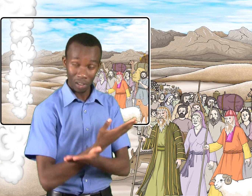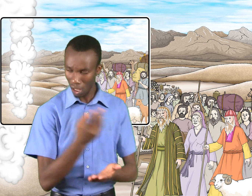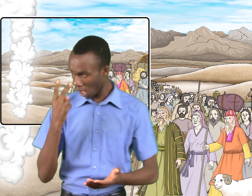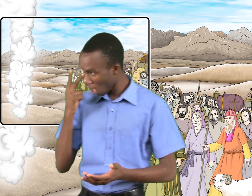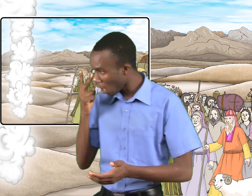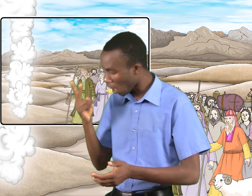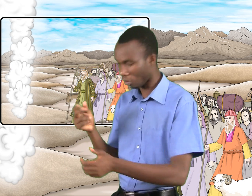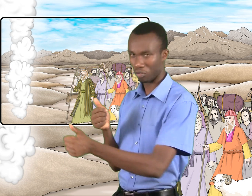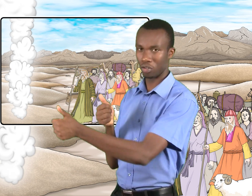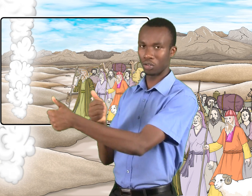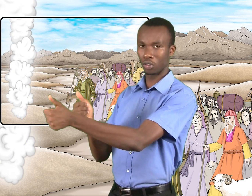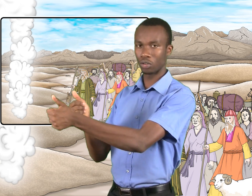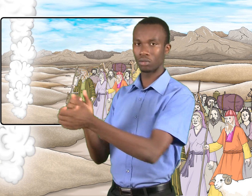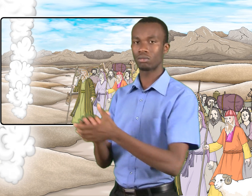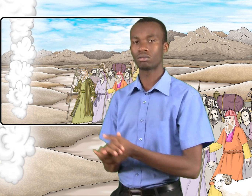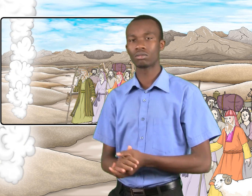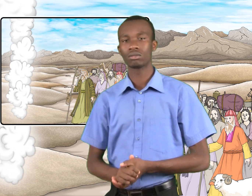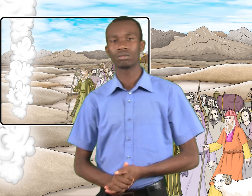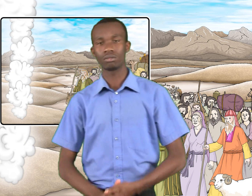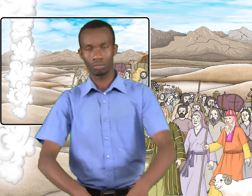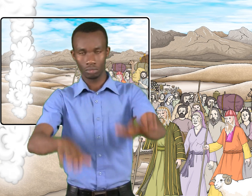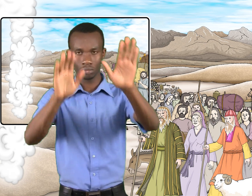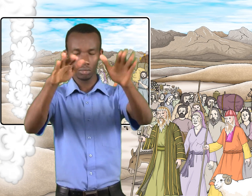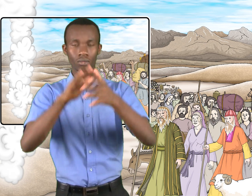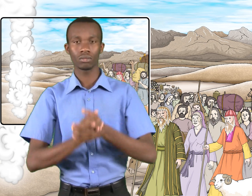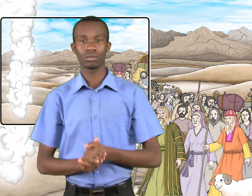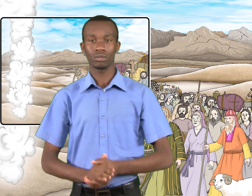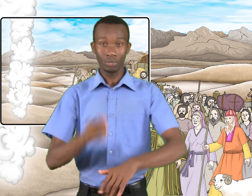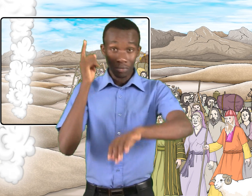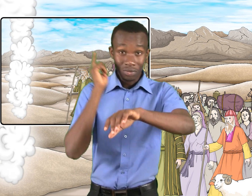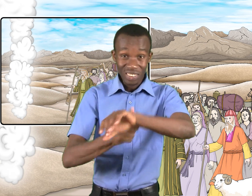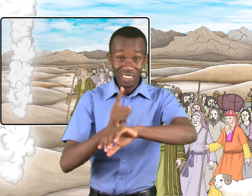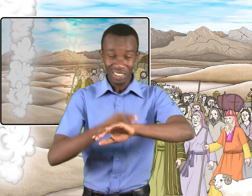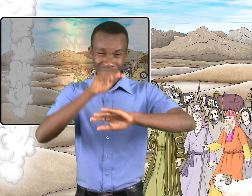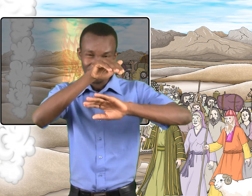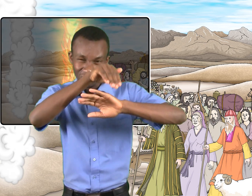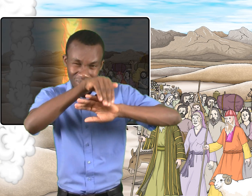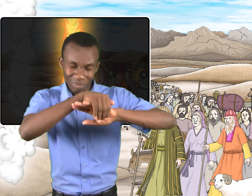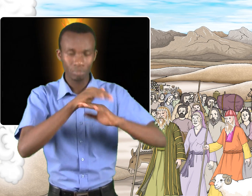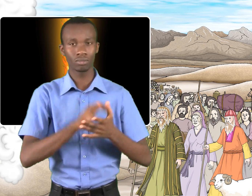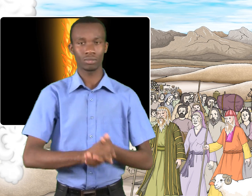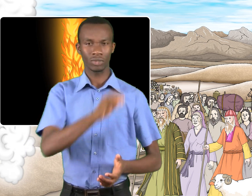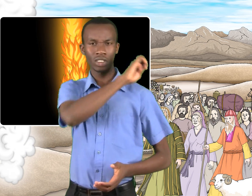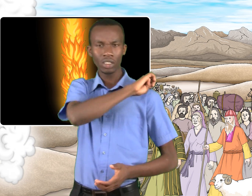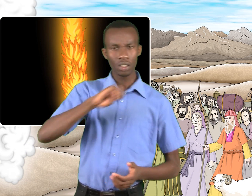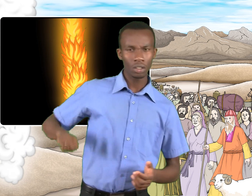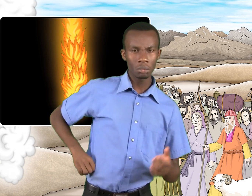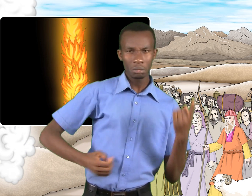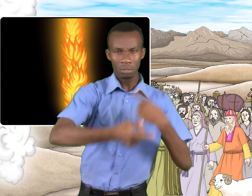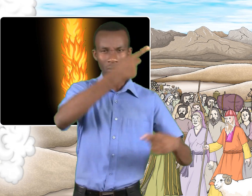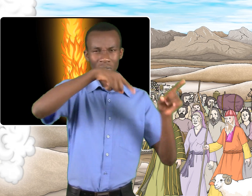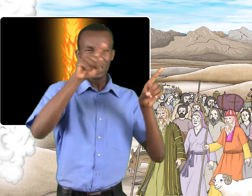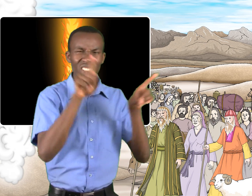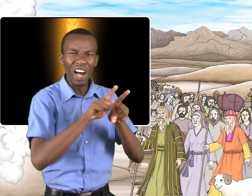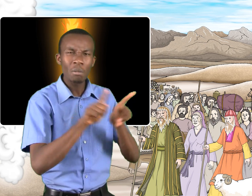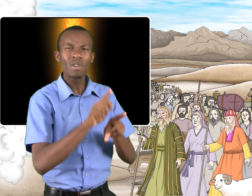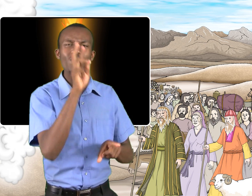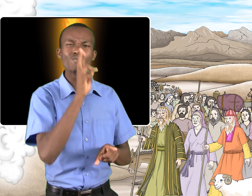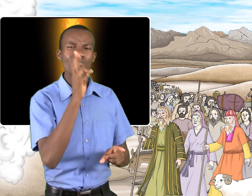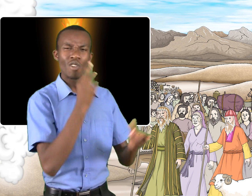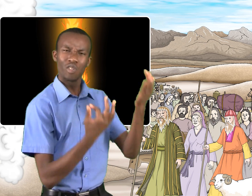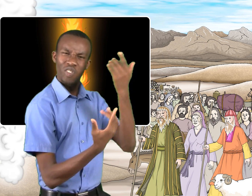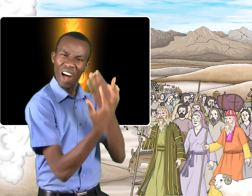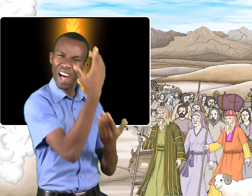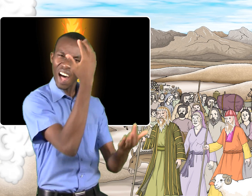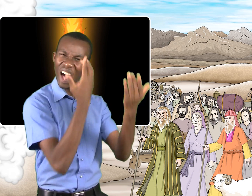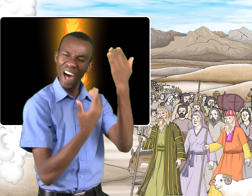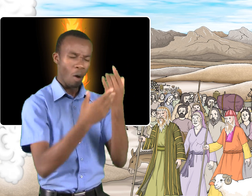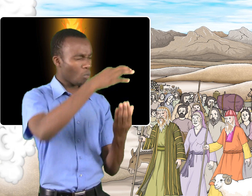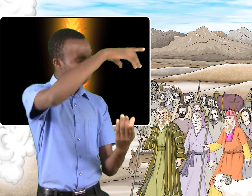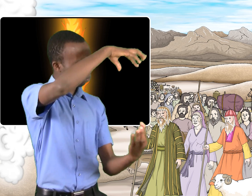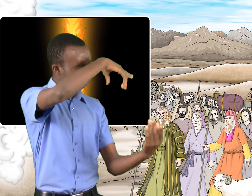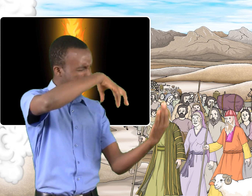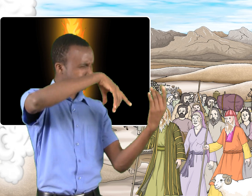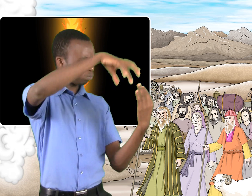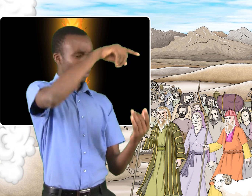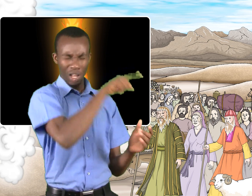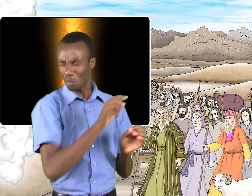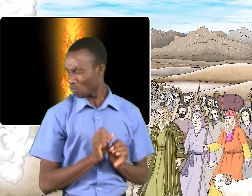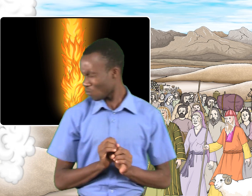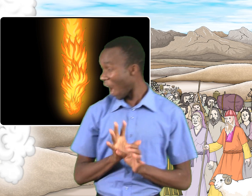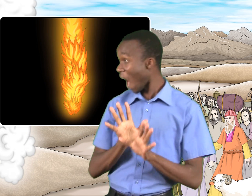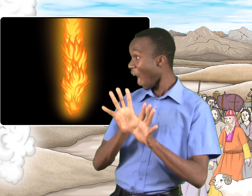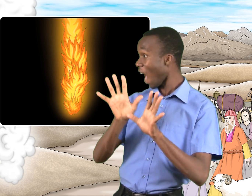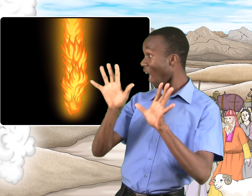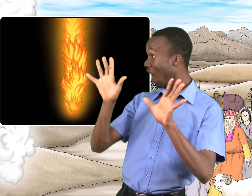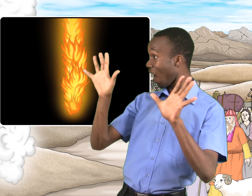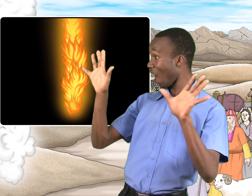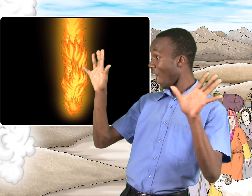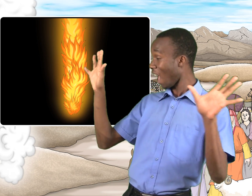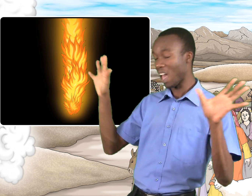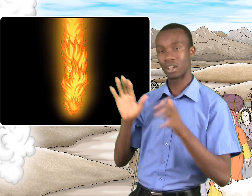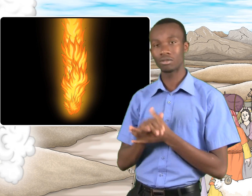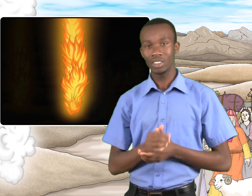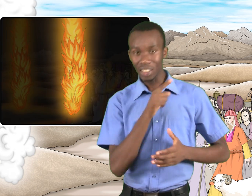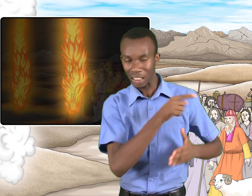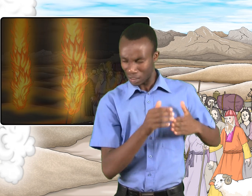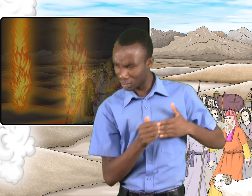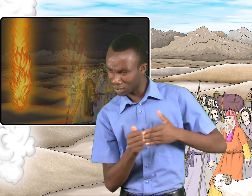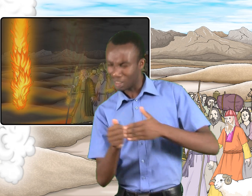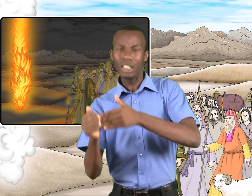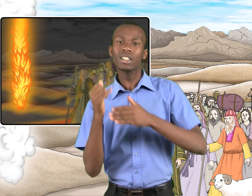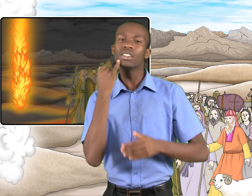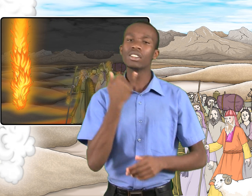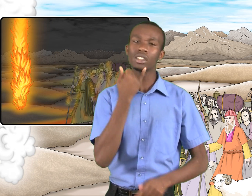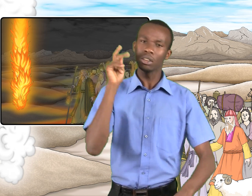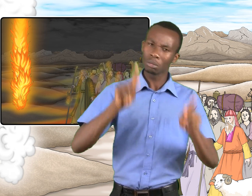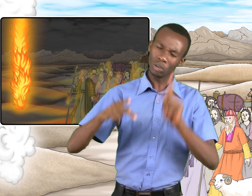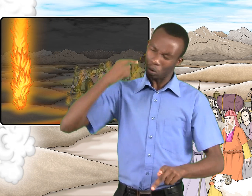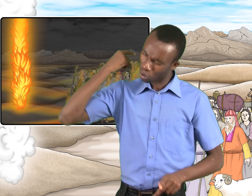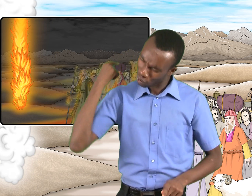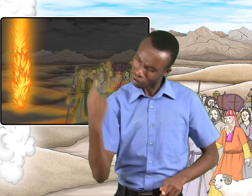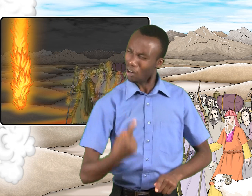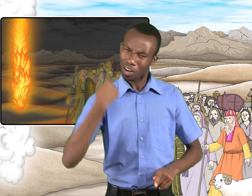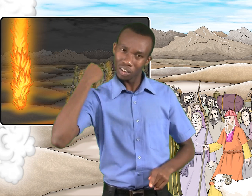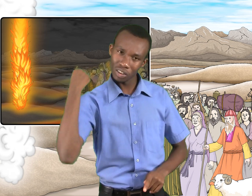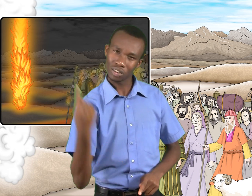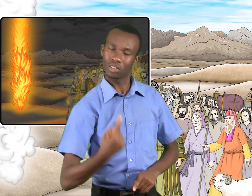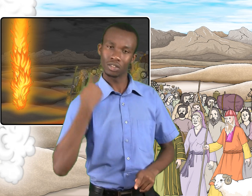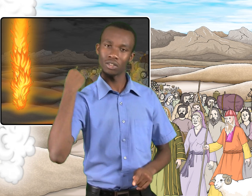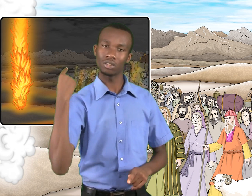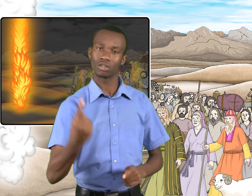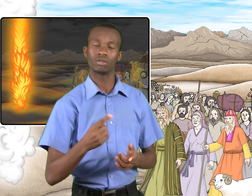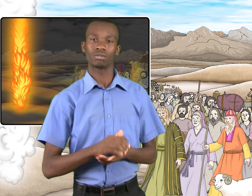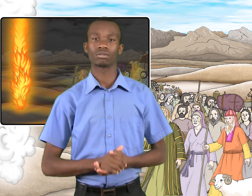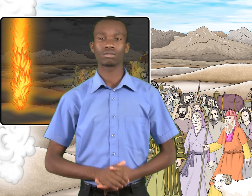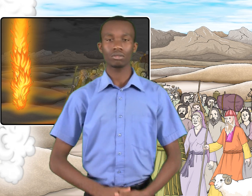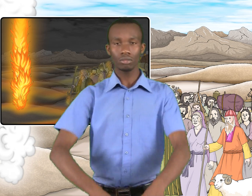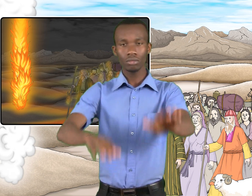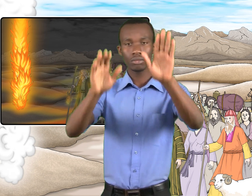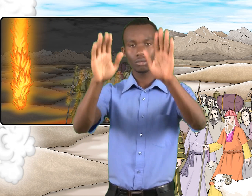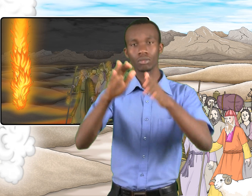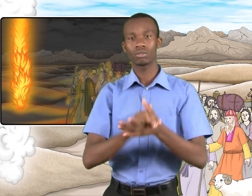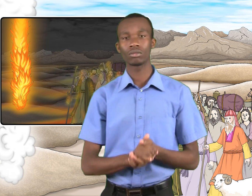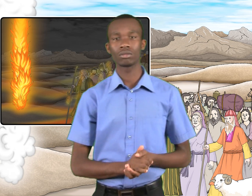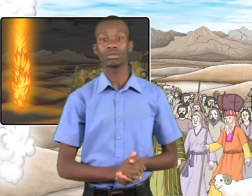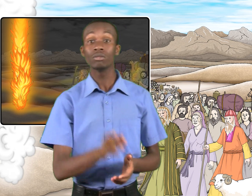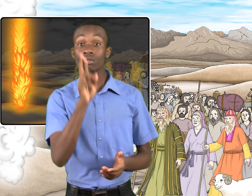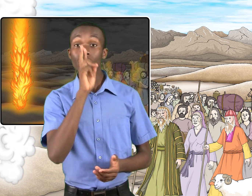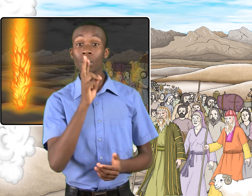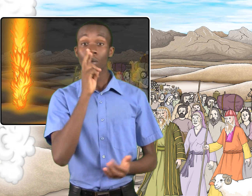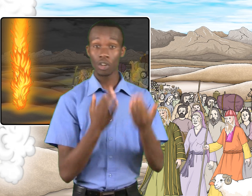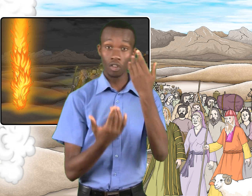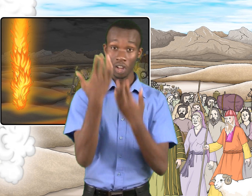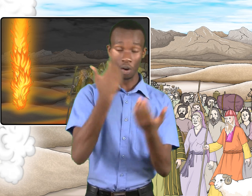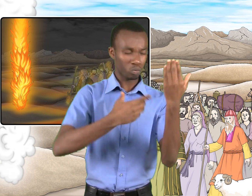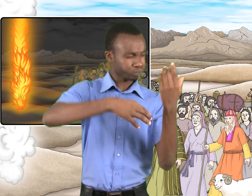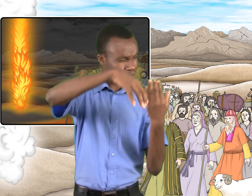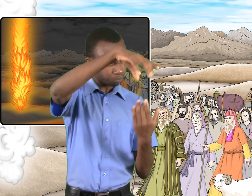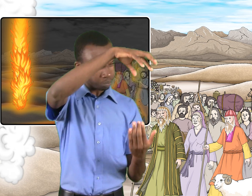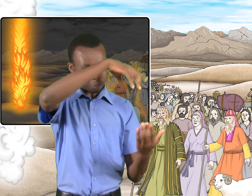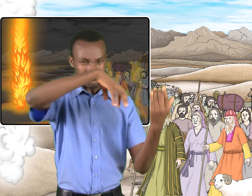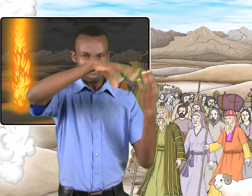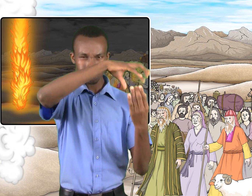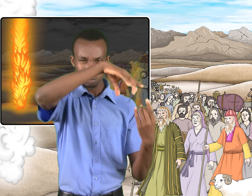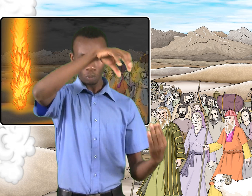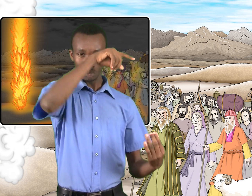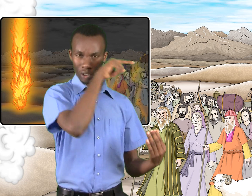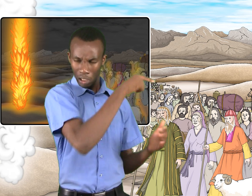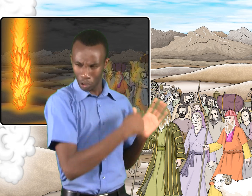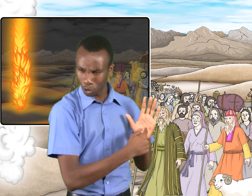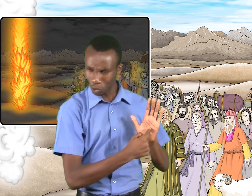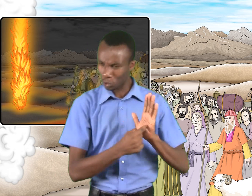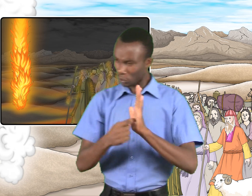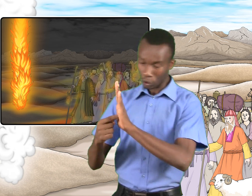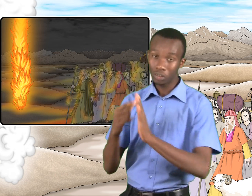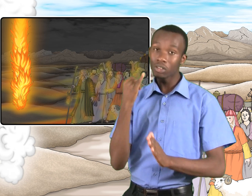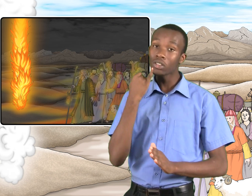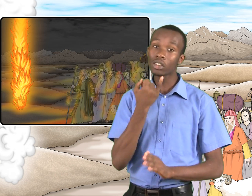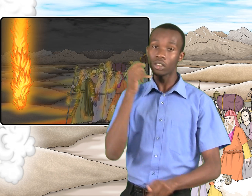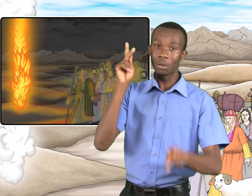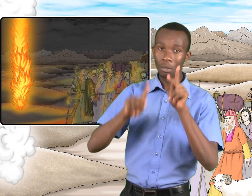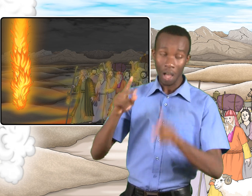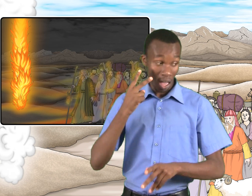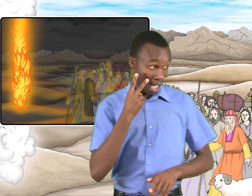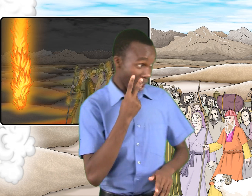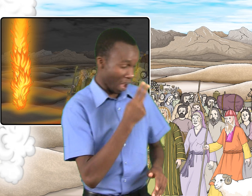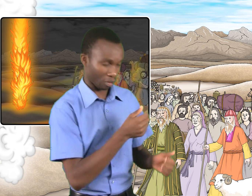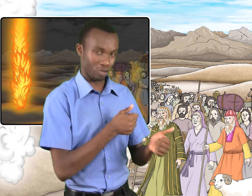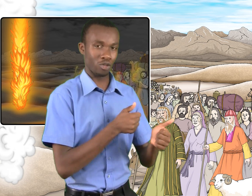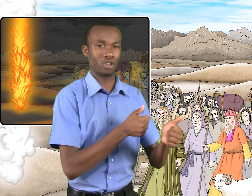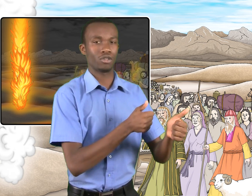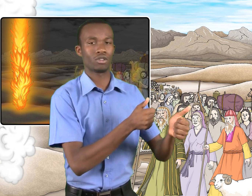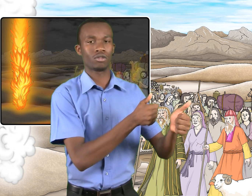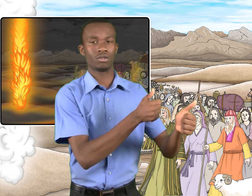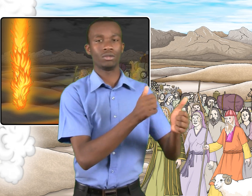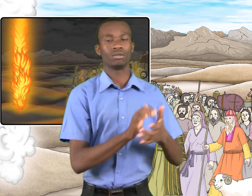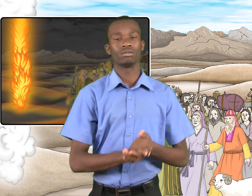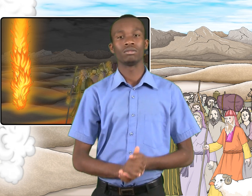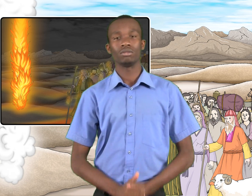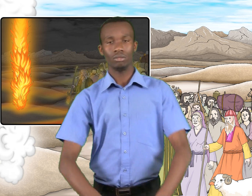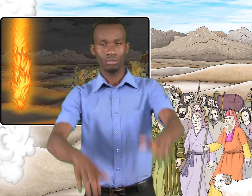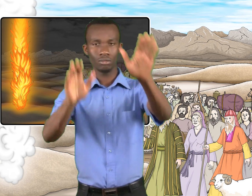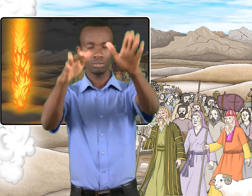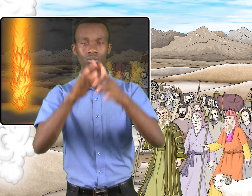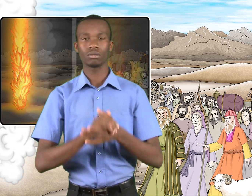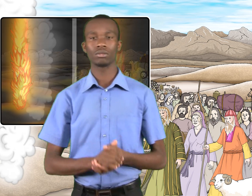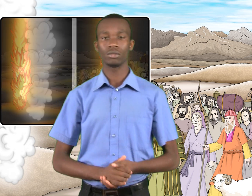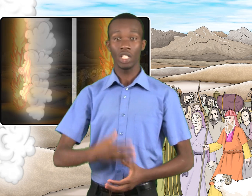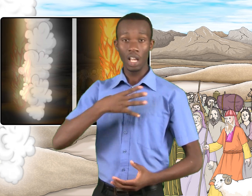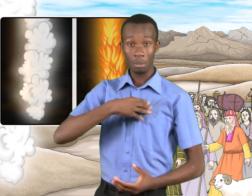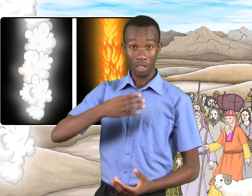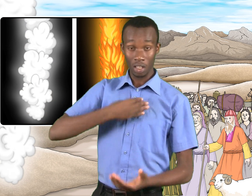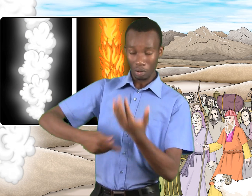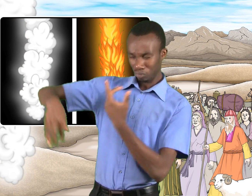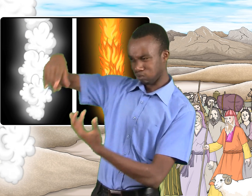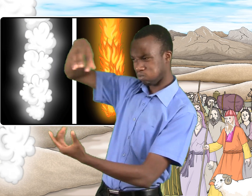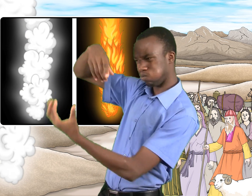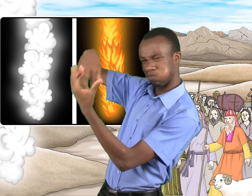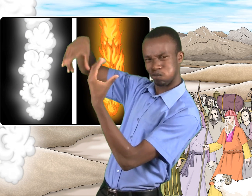And the LORD went before them in a pillar of cloud to guide their way by day, and in a pillar of fire to give them light by night, so that they could travel by day or night.